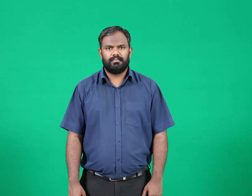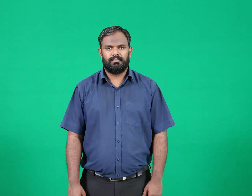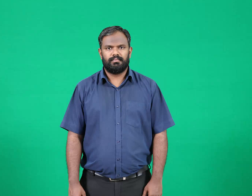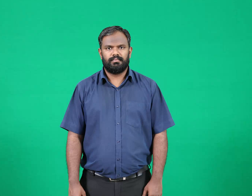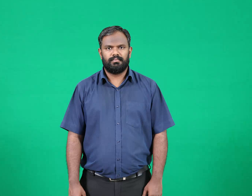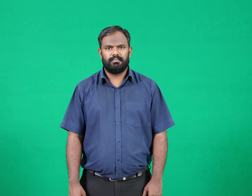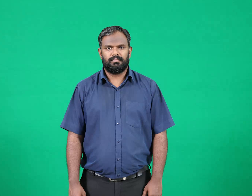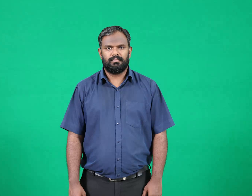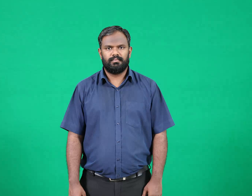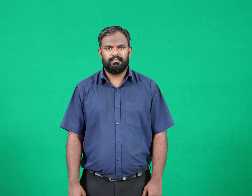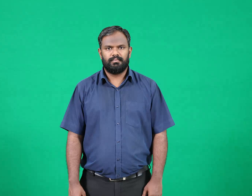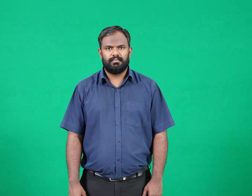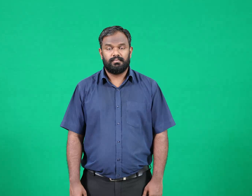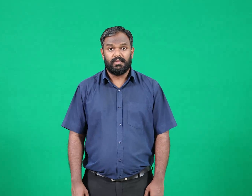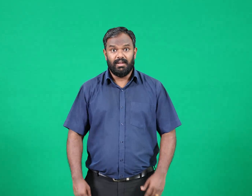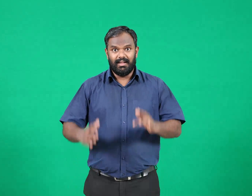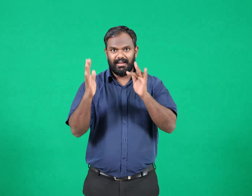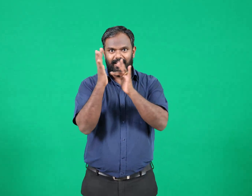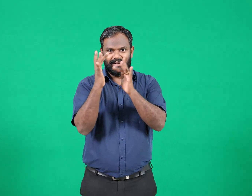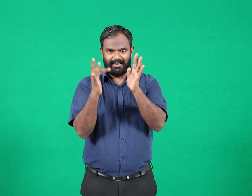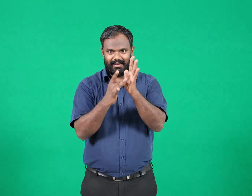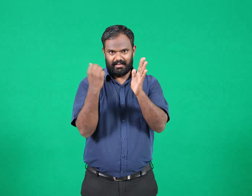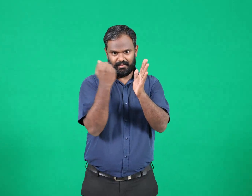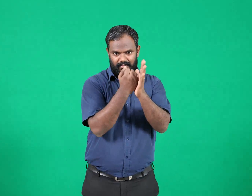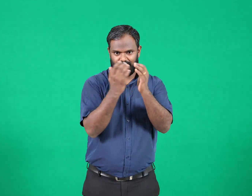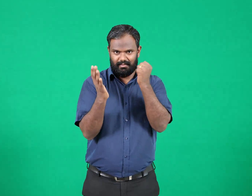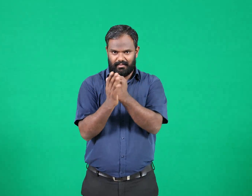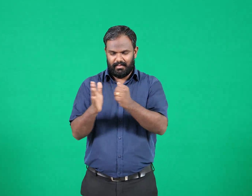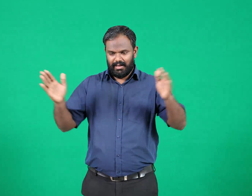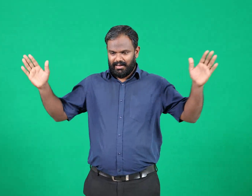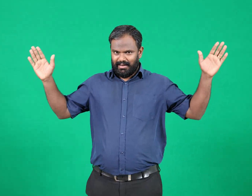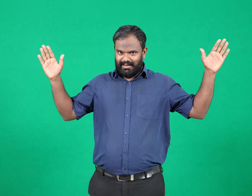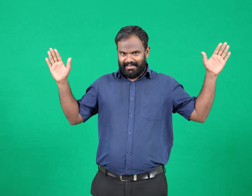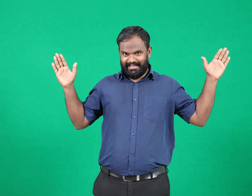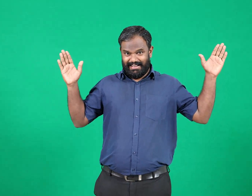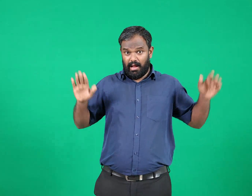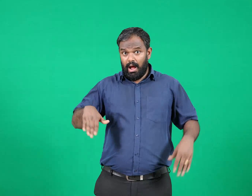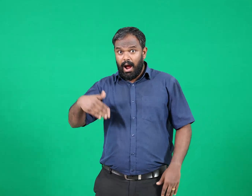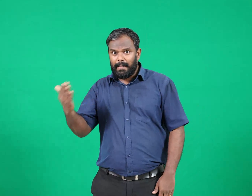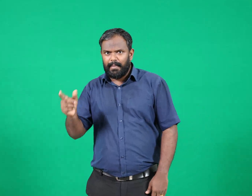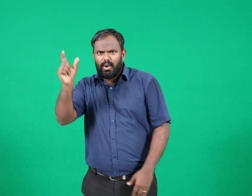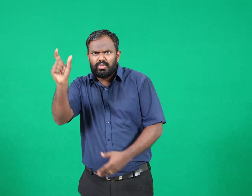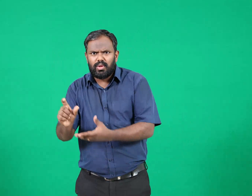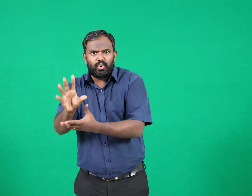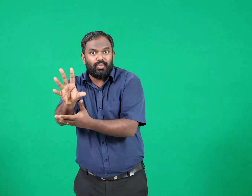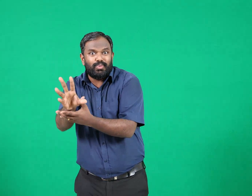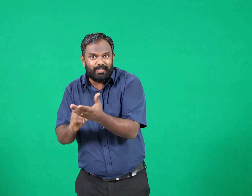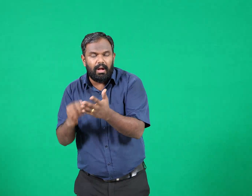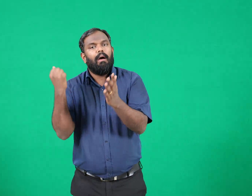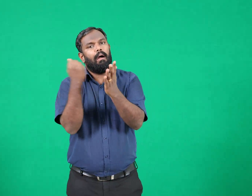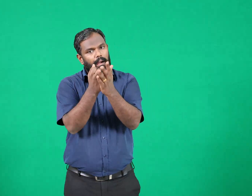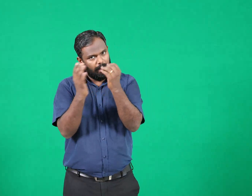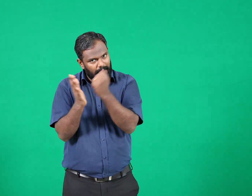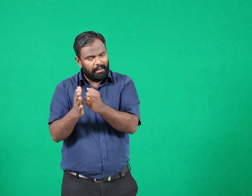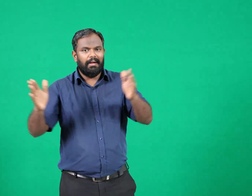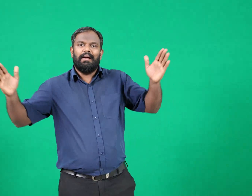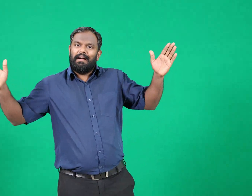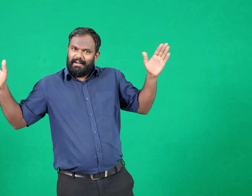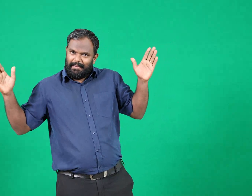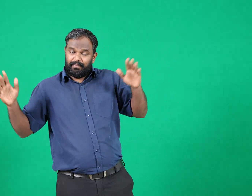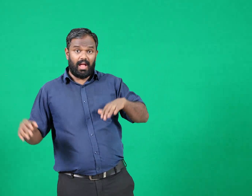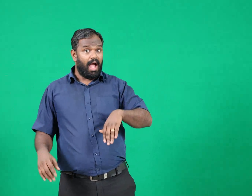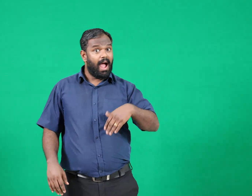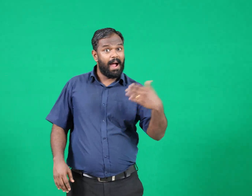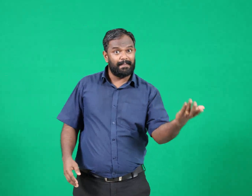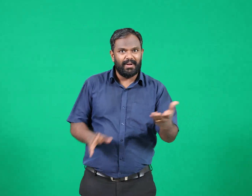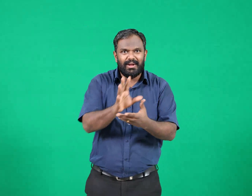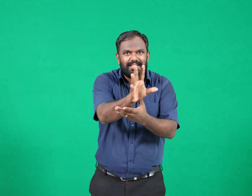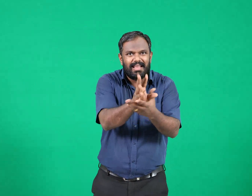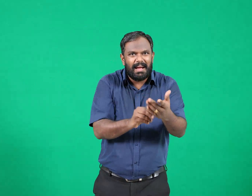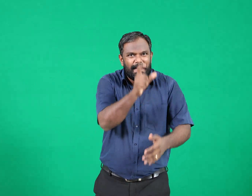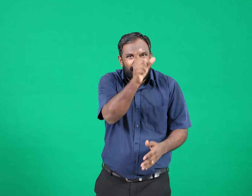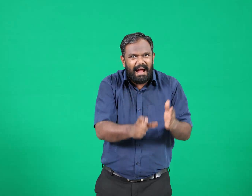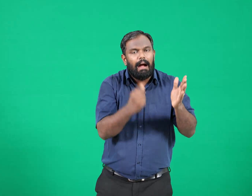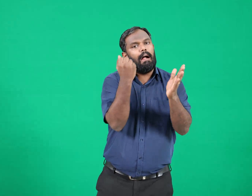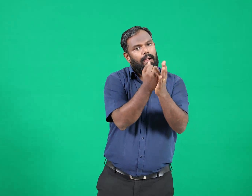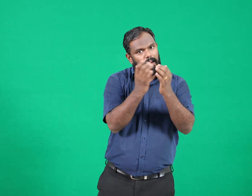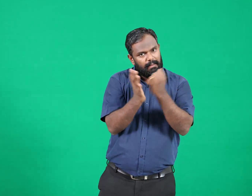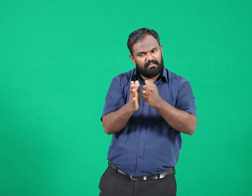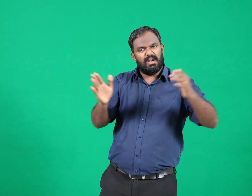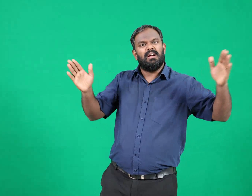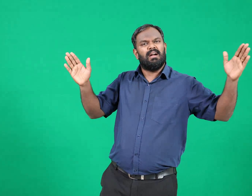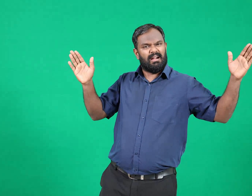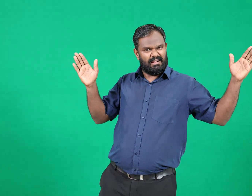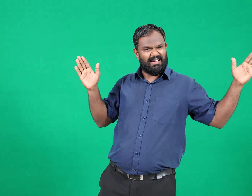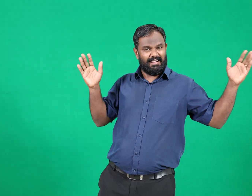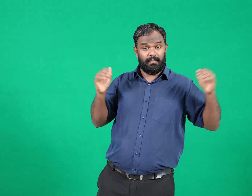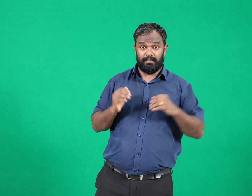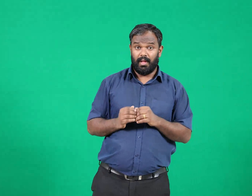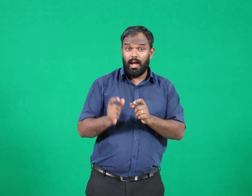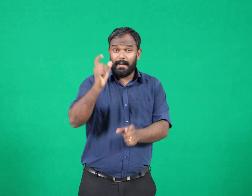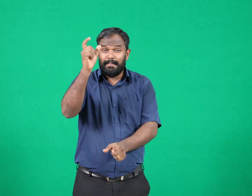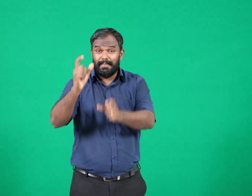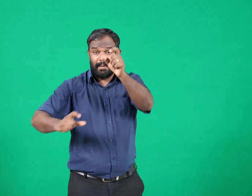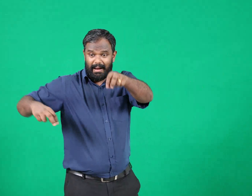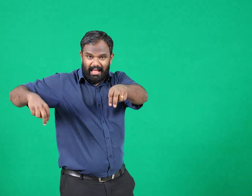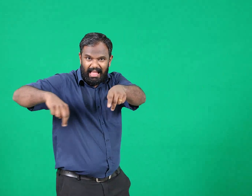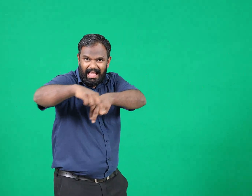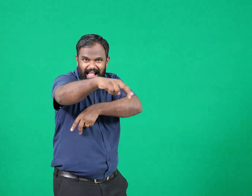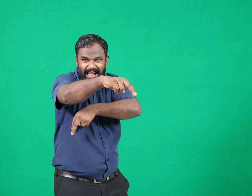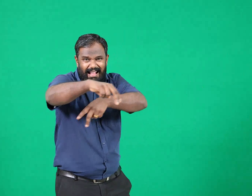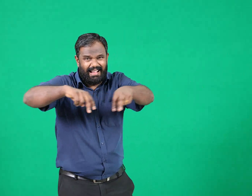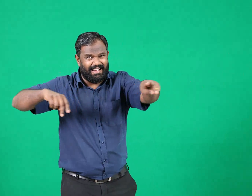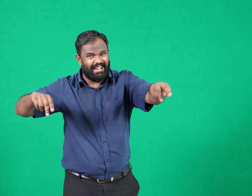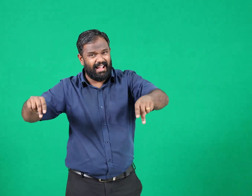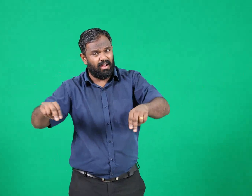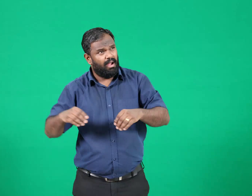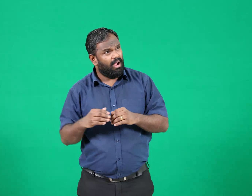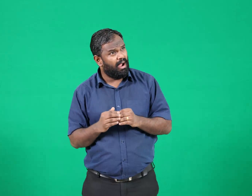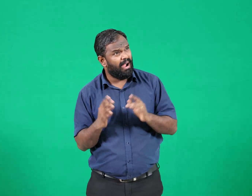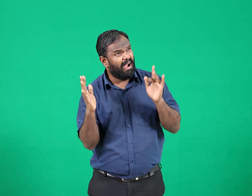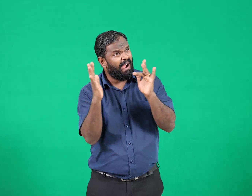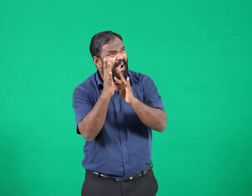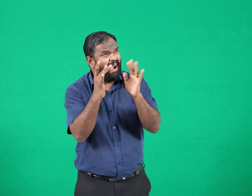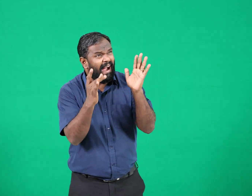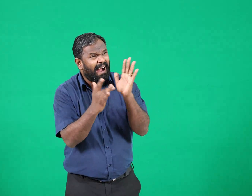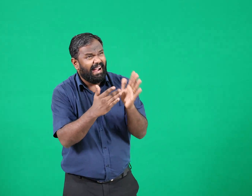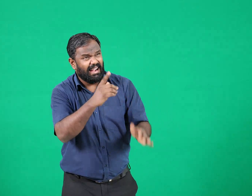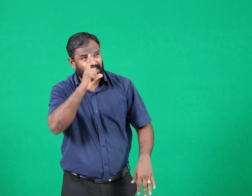Two robbers were crucified with Him, one on His right hand and the other on His left.